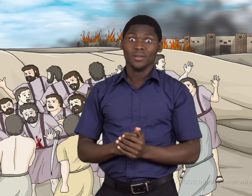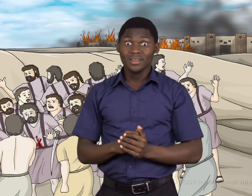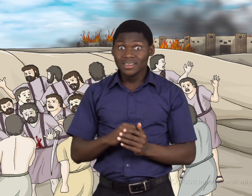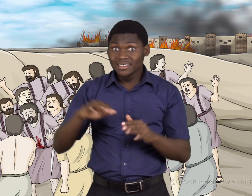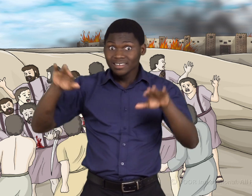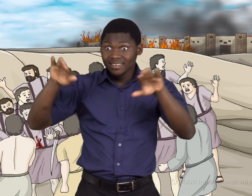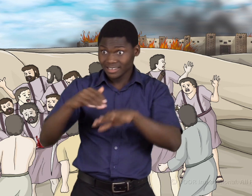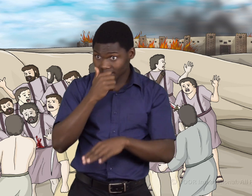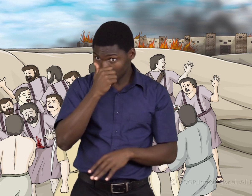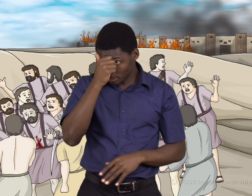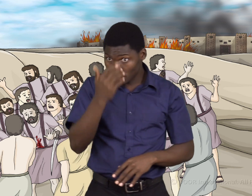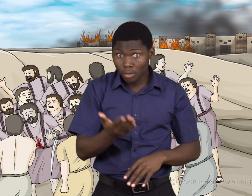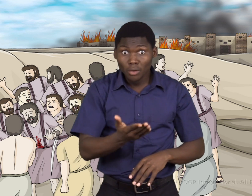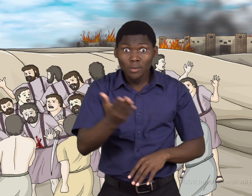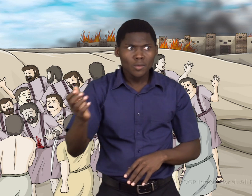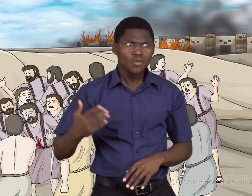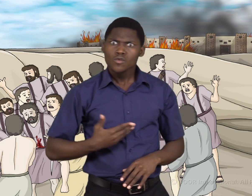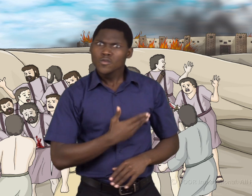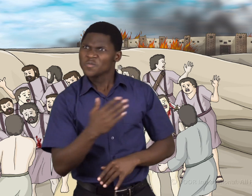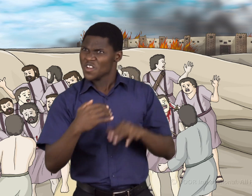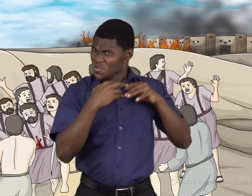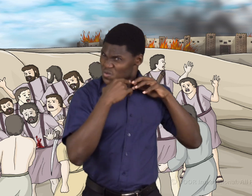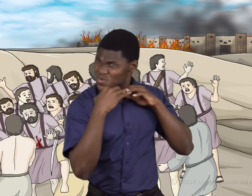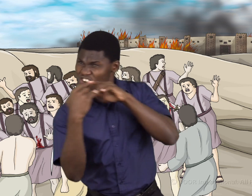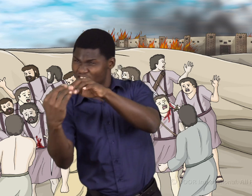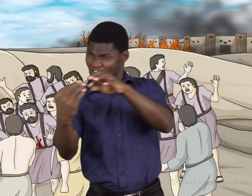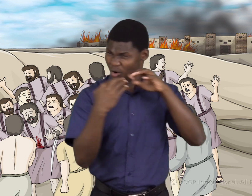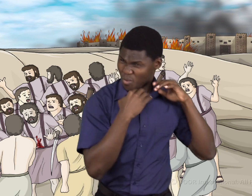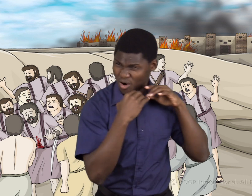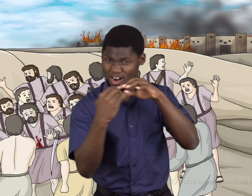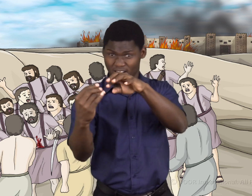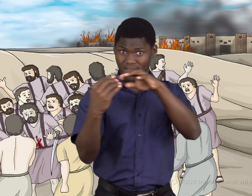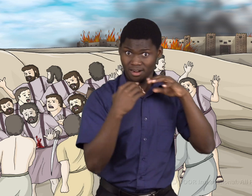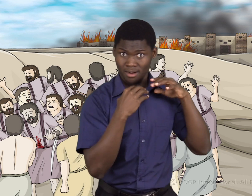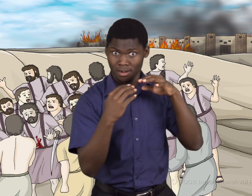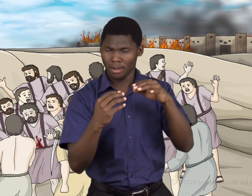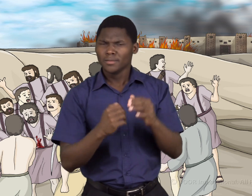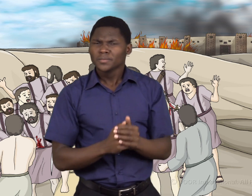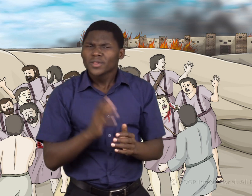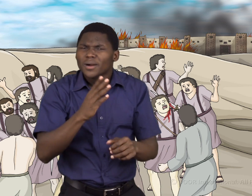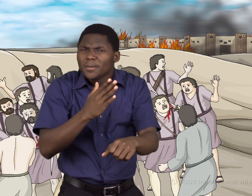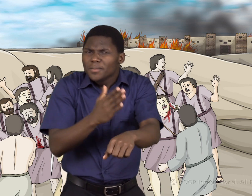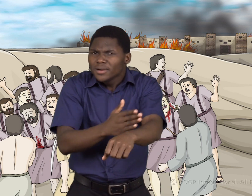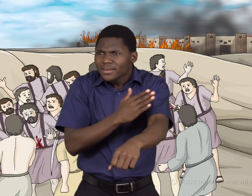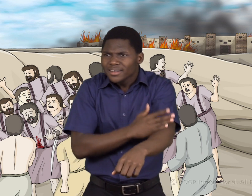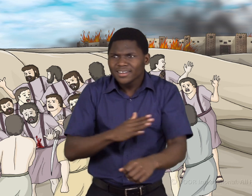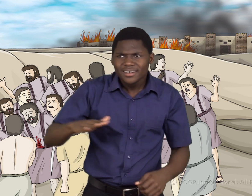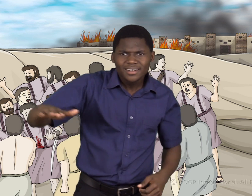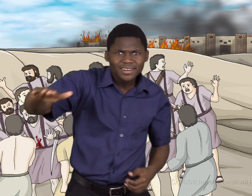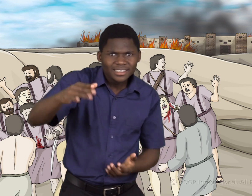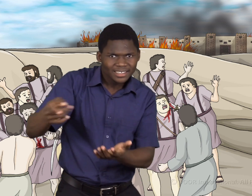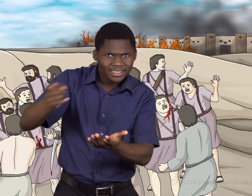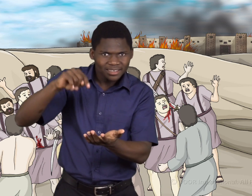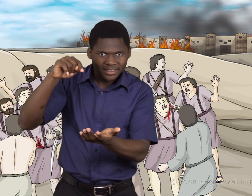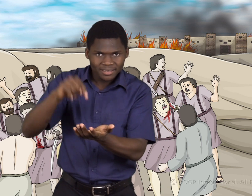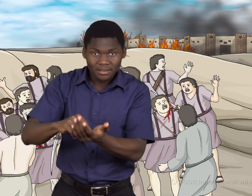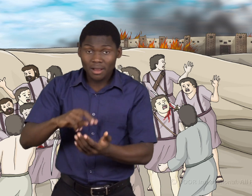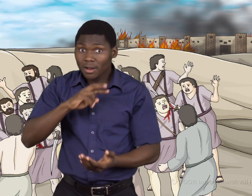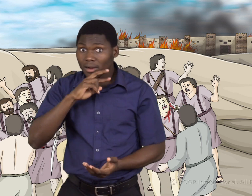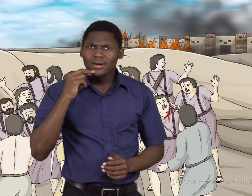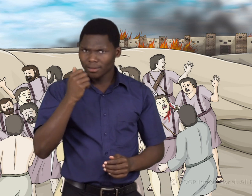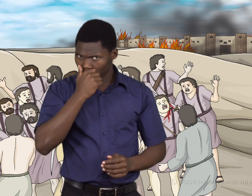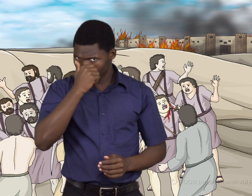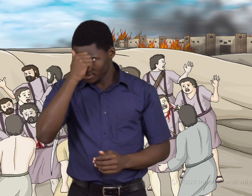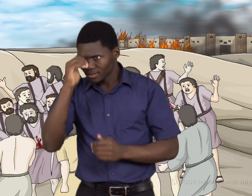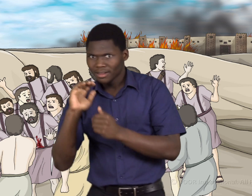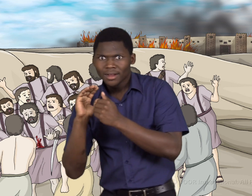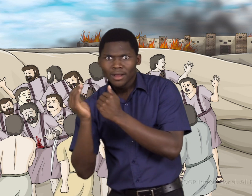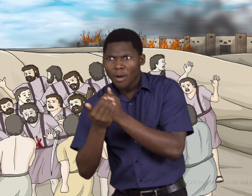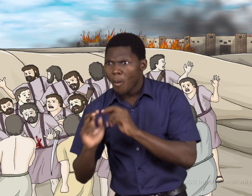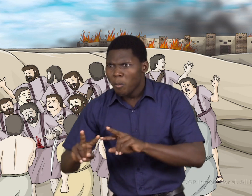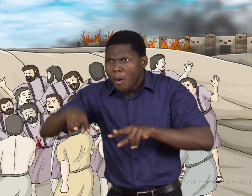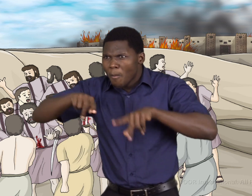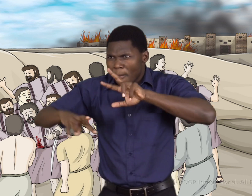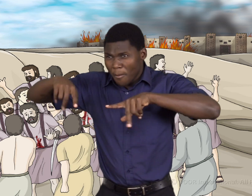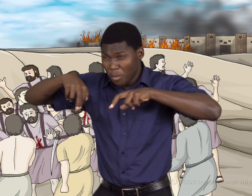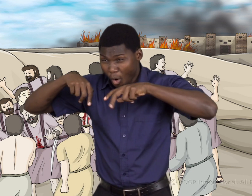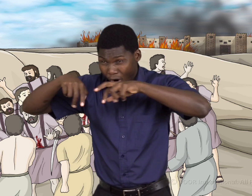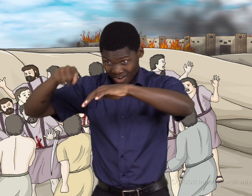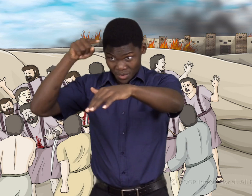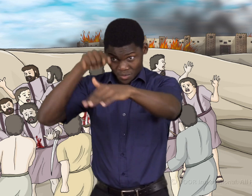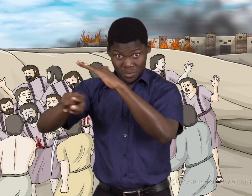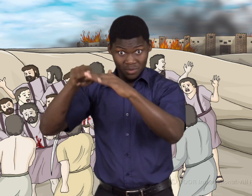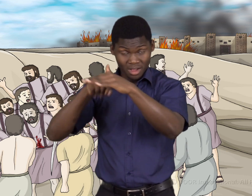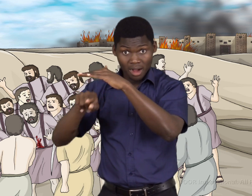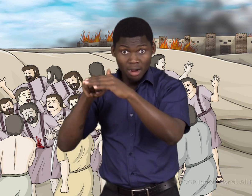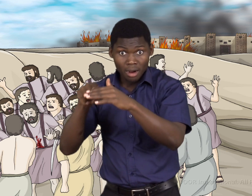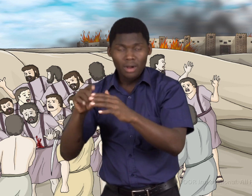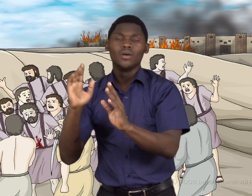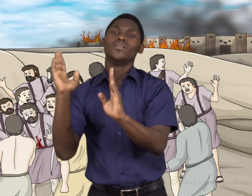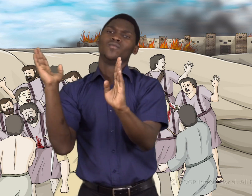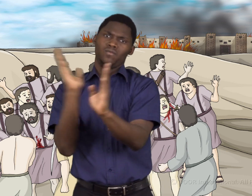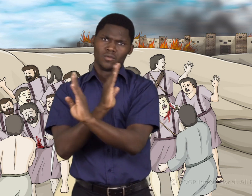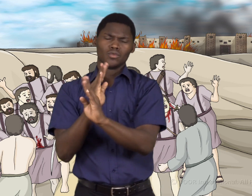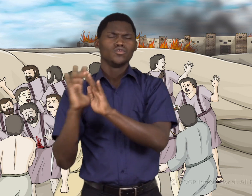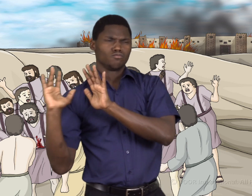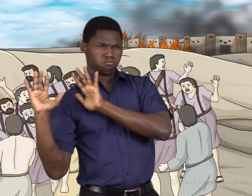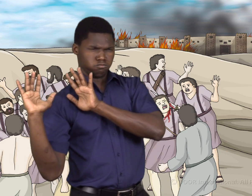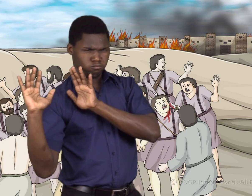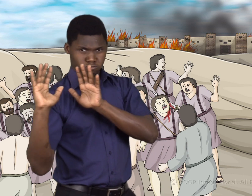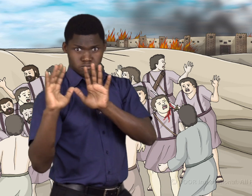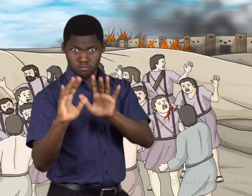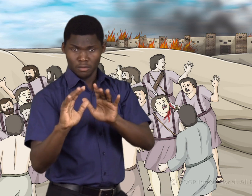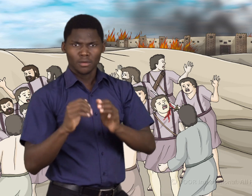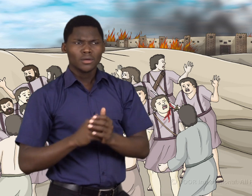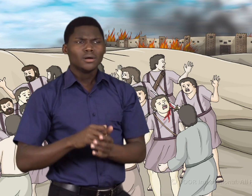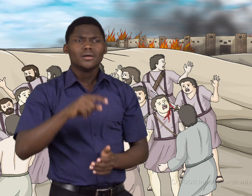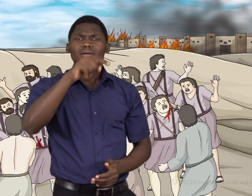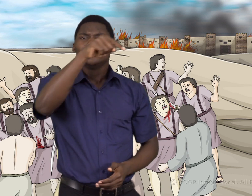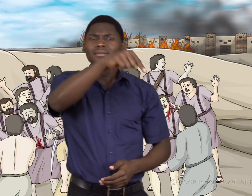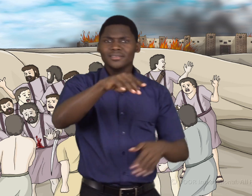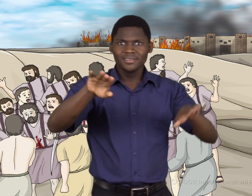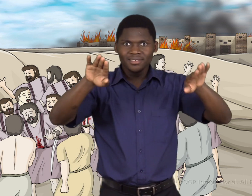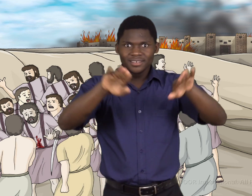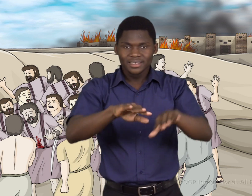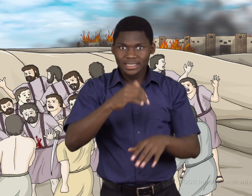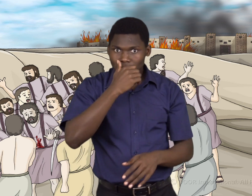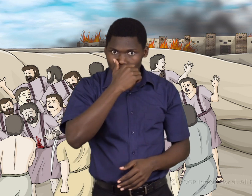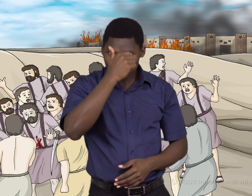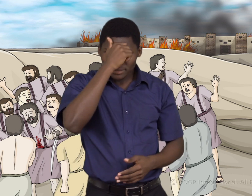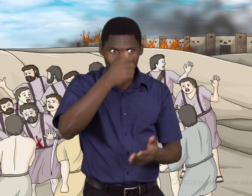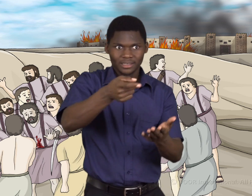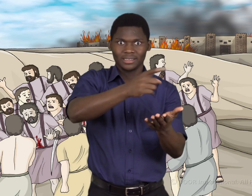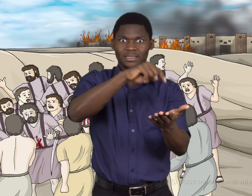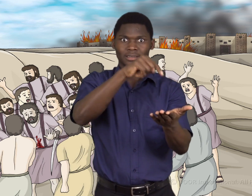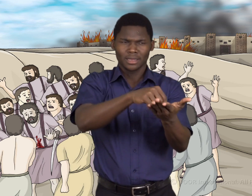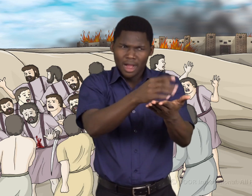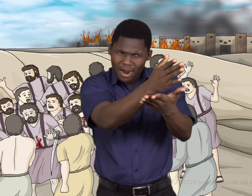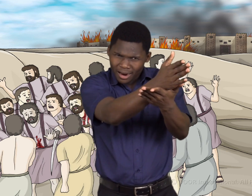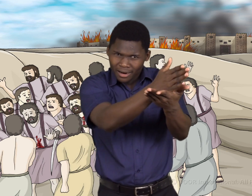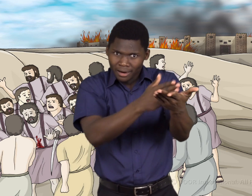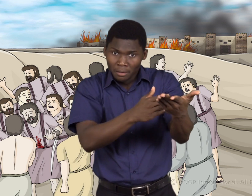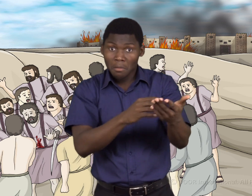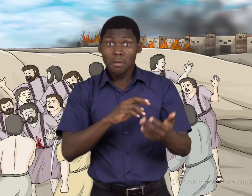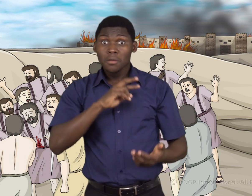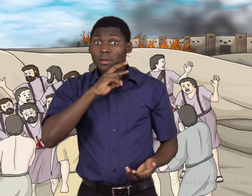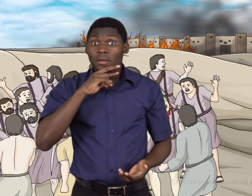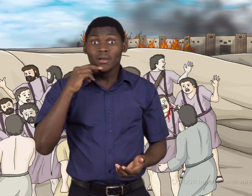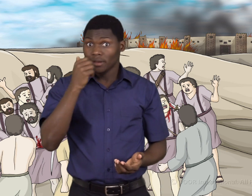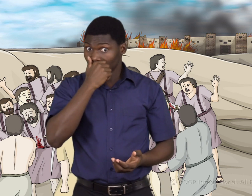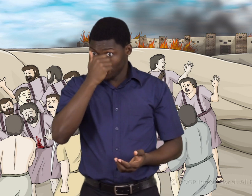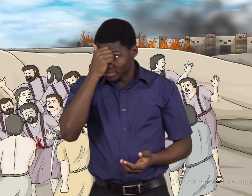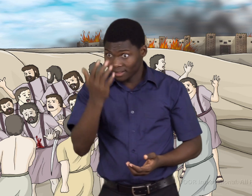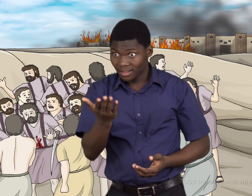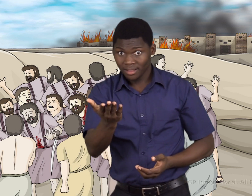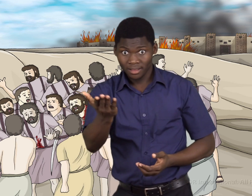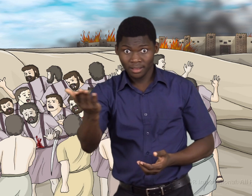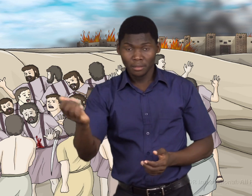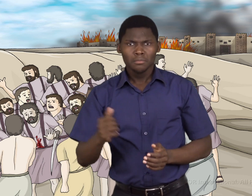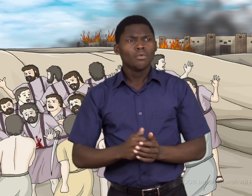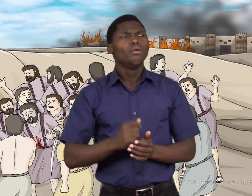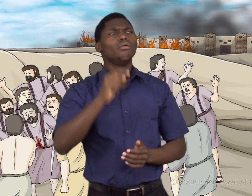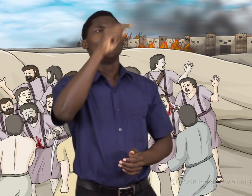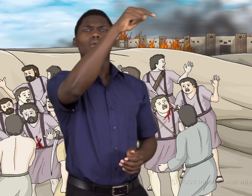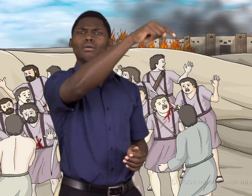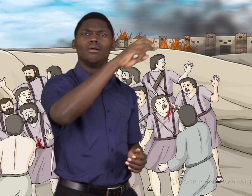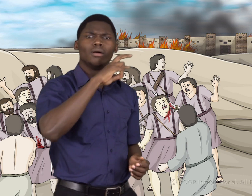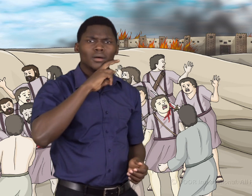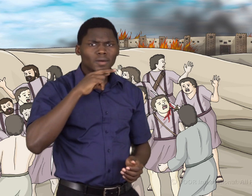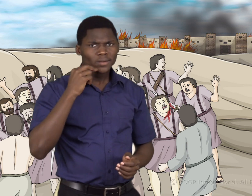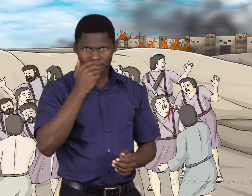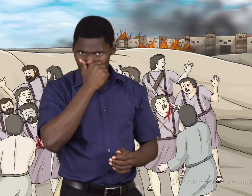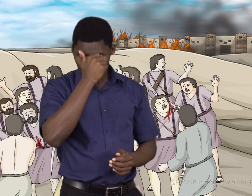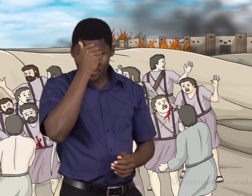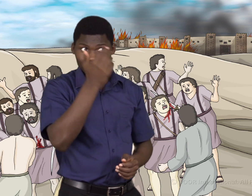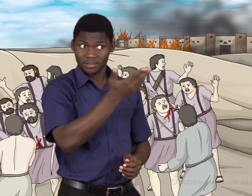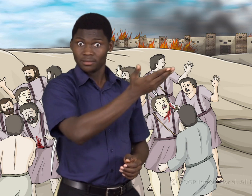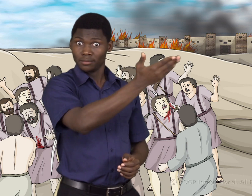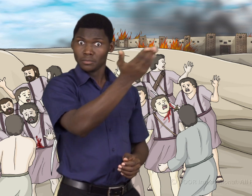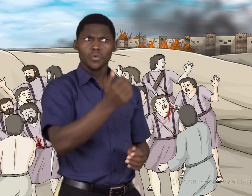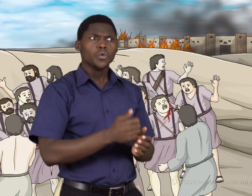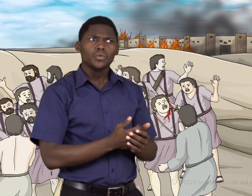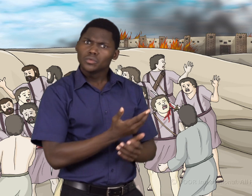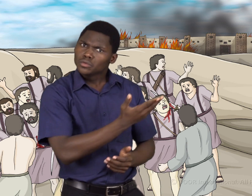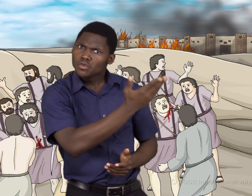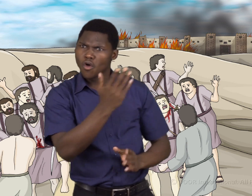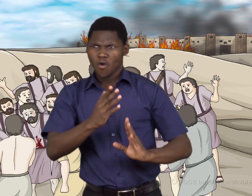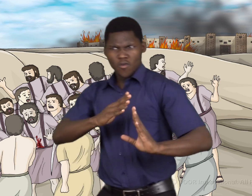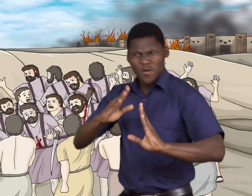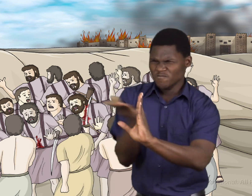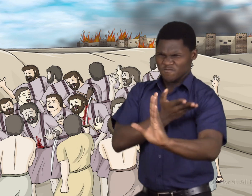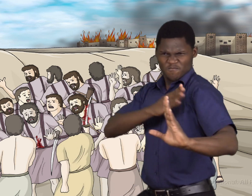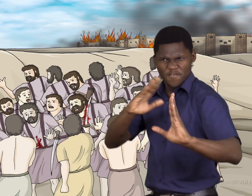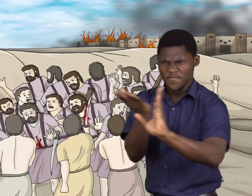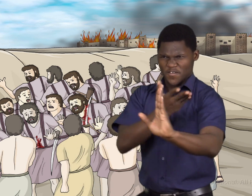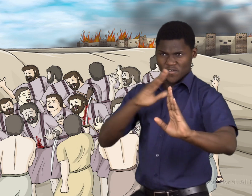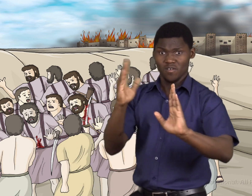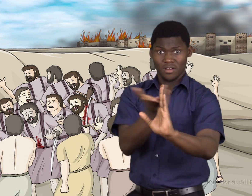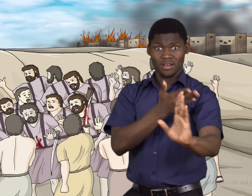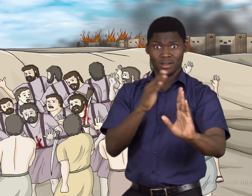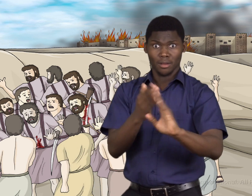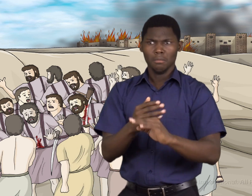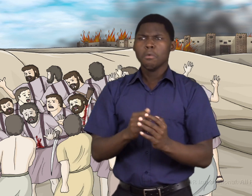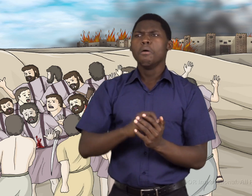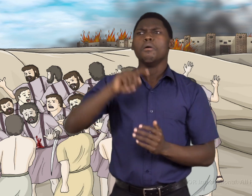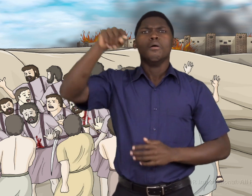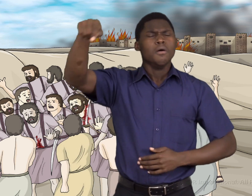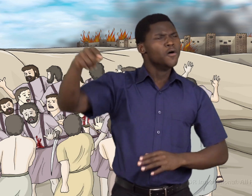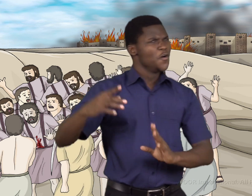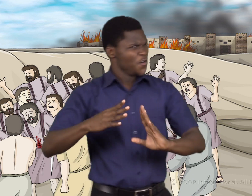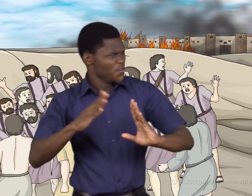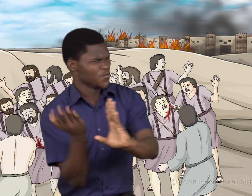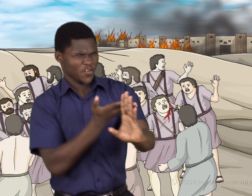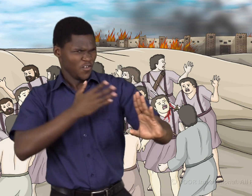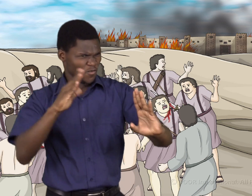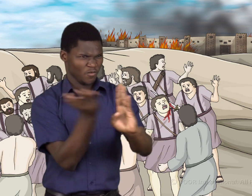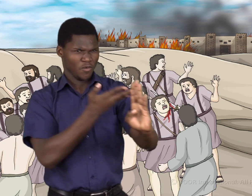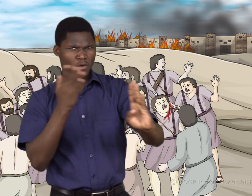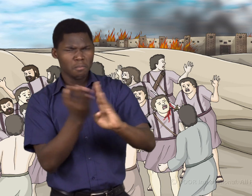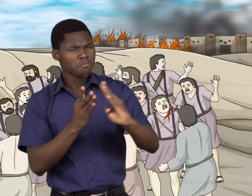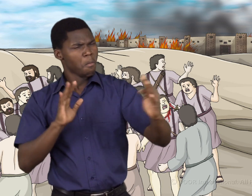Meanwhile, those in the ambush came out of the city against them, and the men of Ai were trapped between the Israelite forces on both sides.